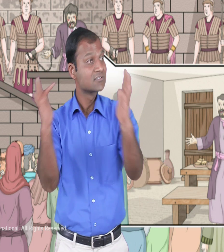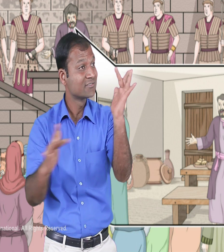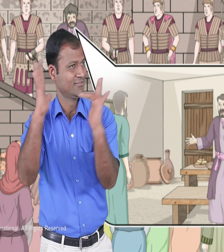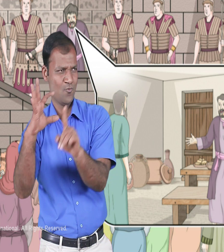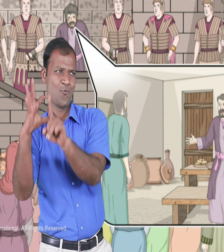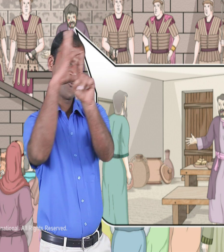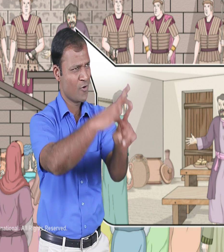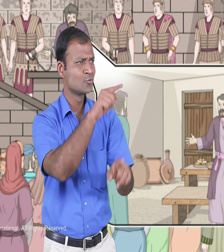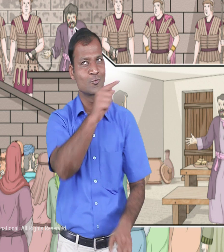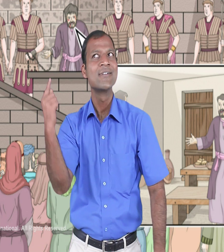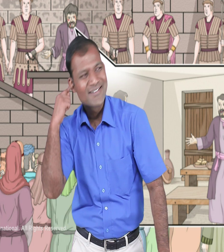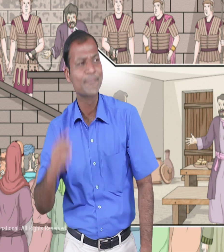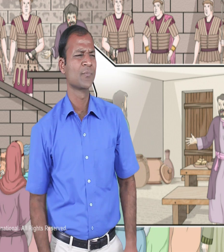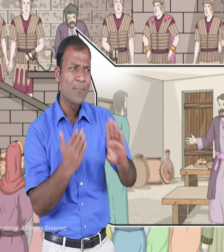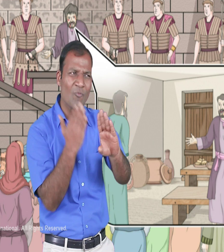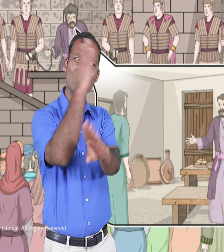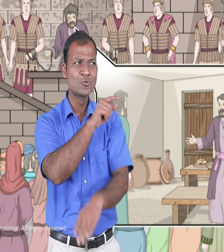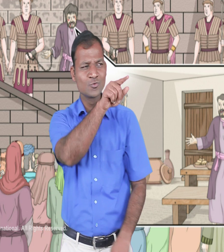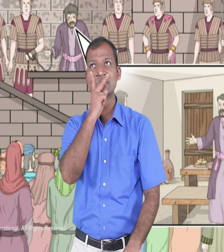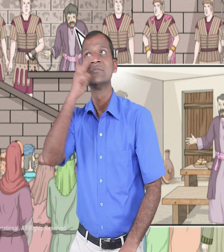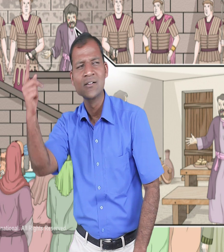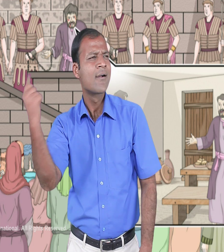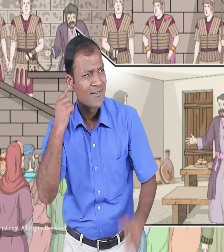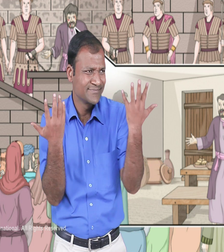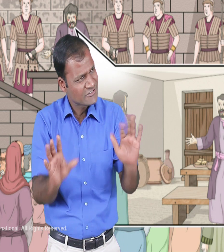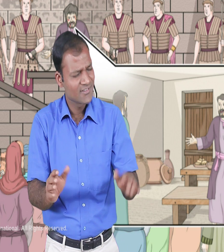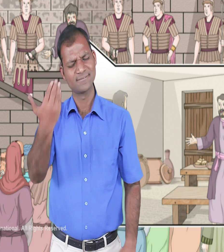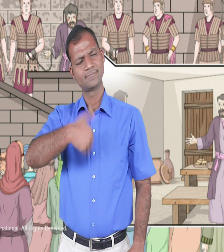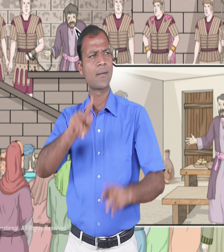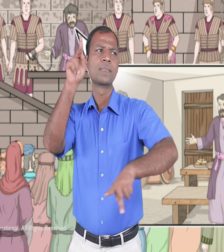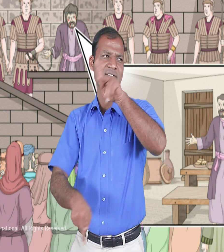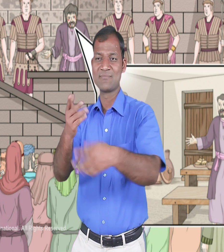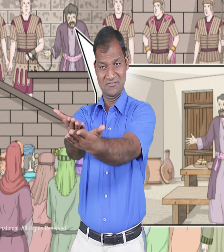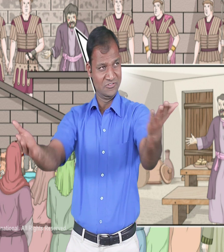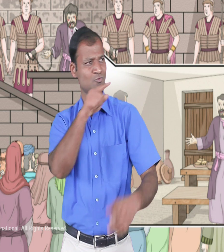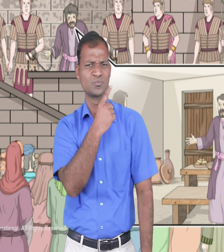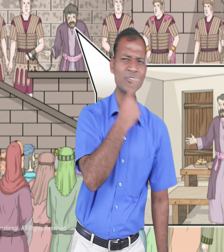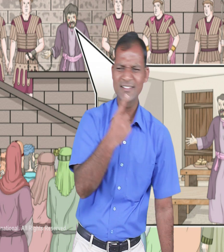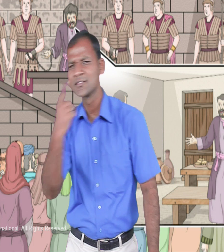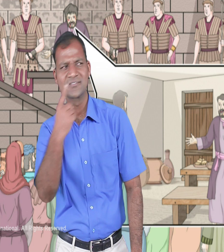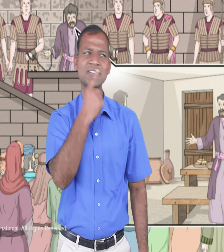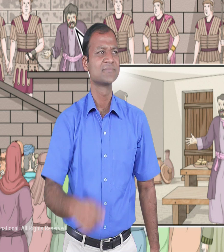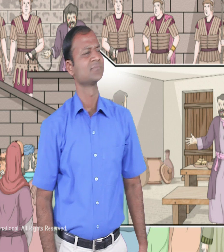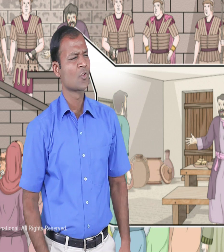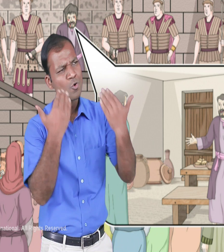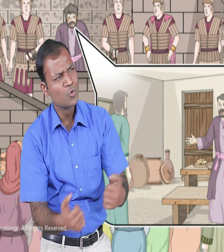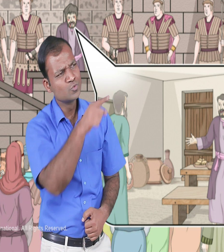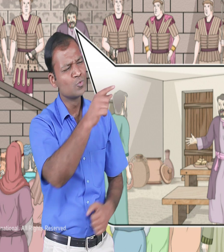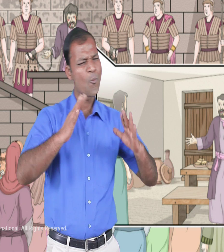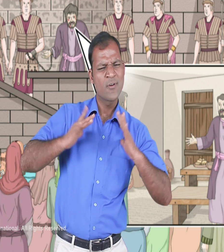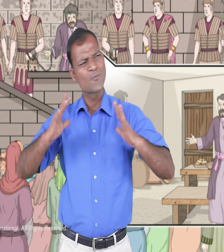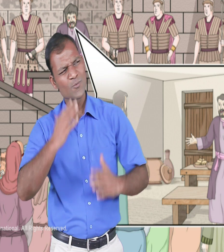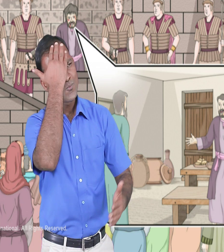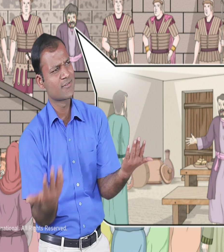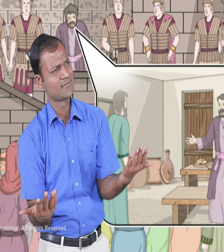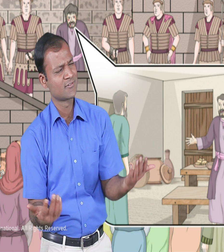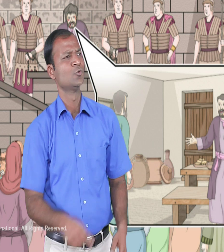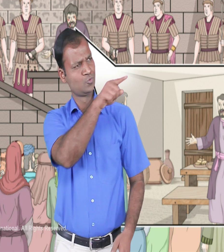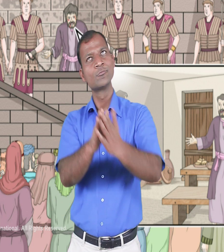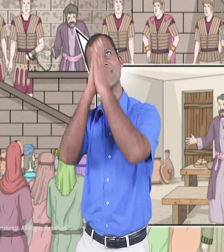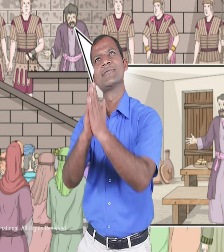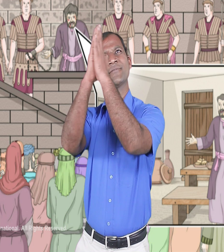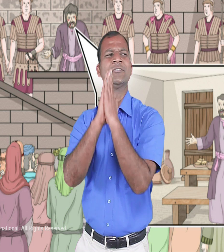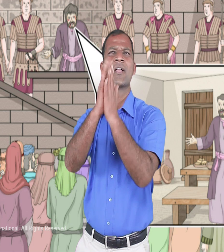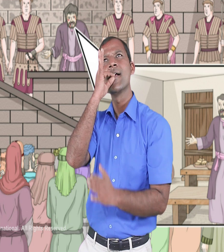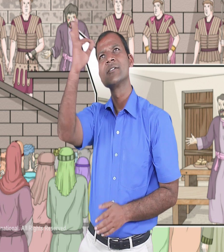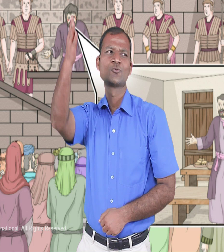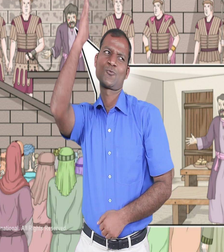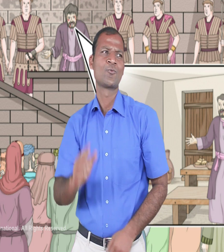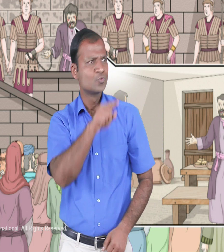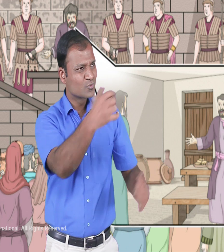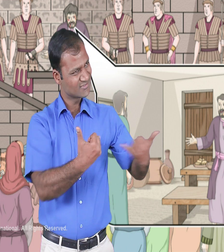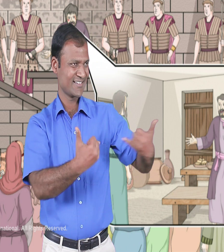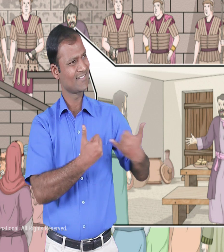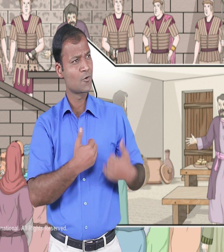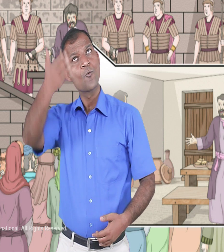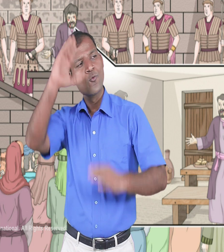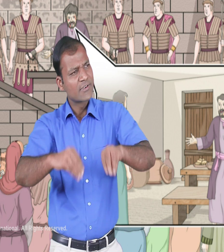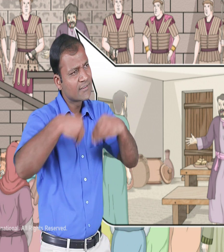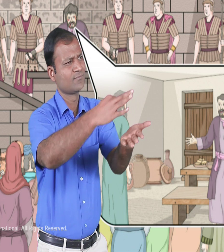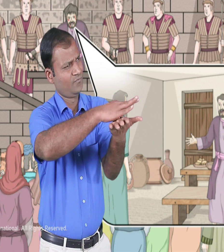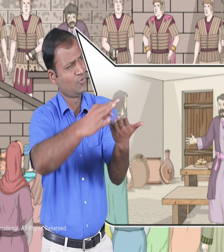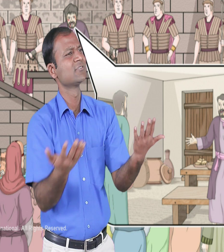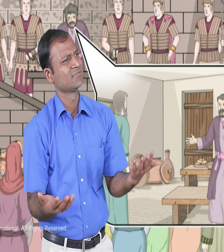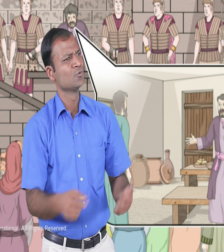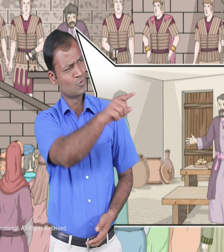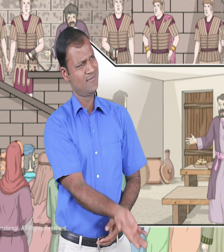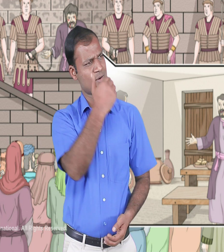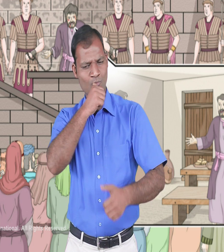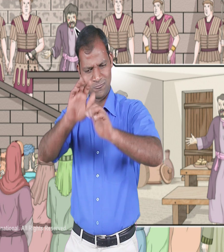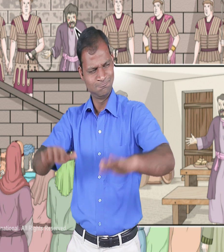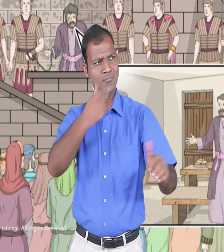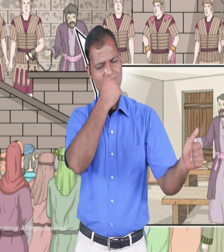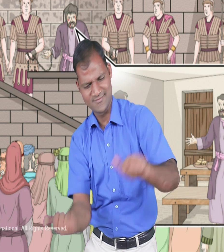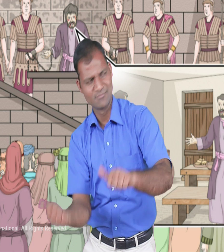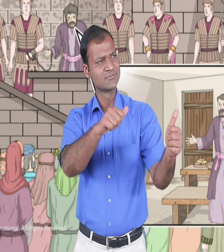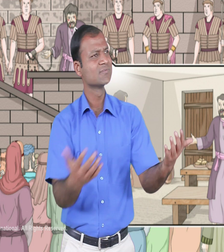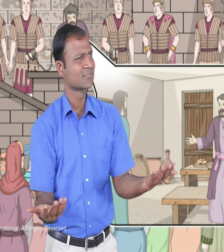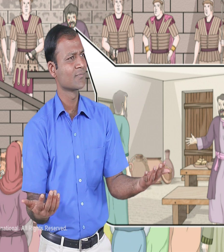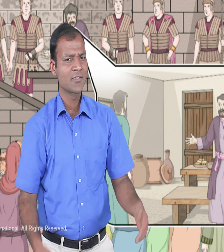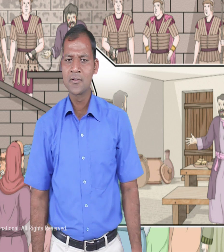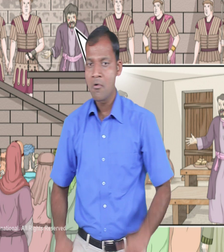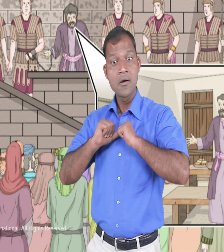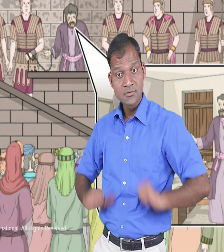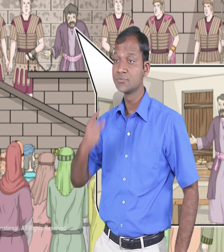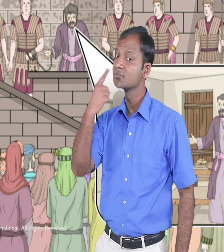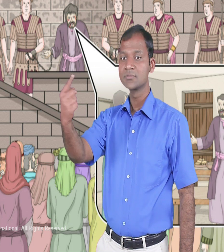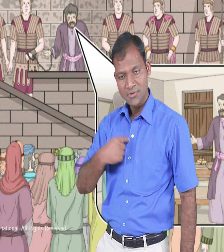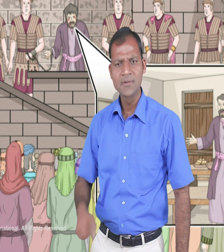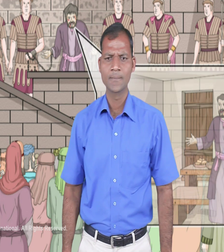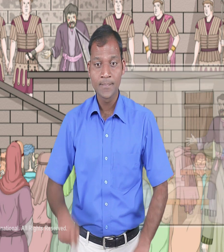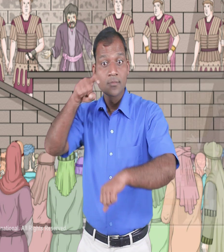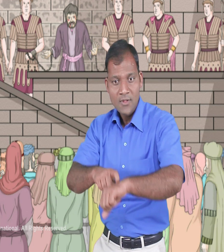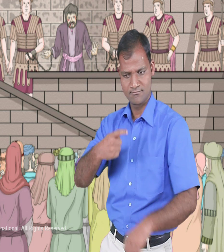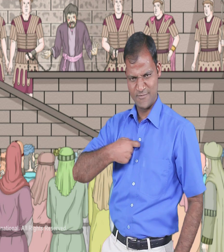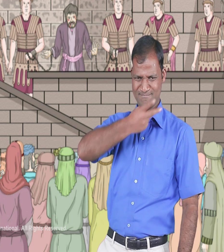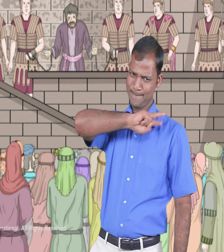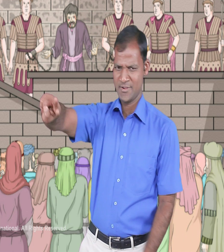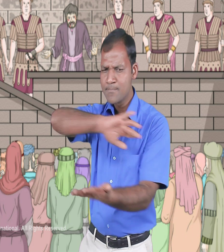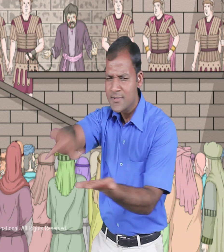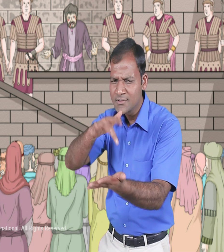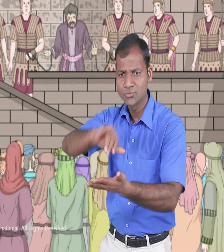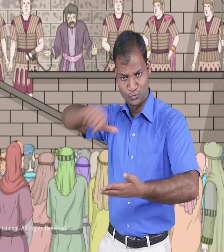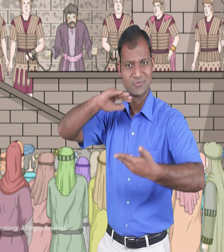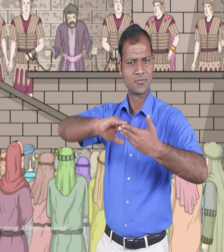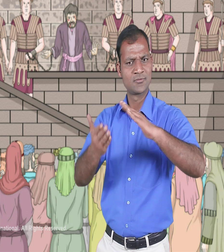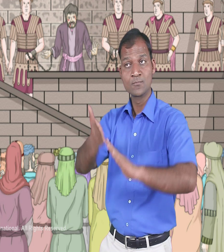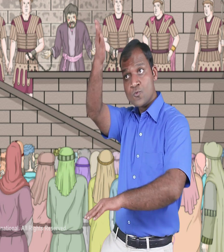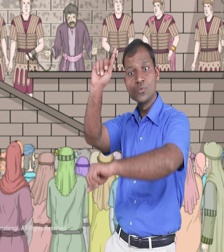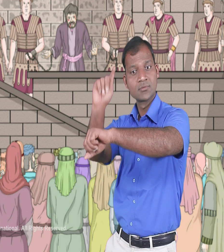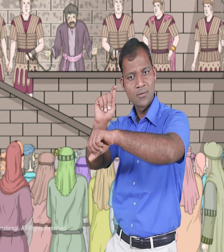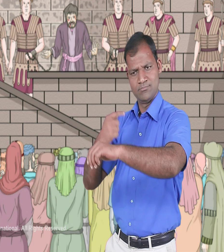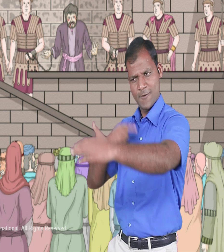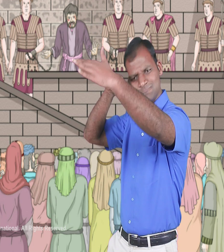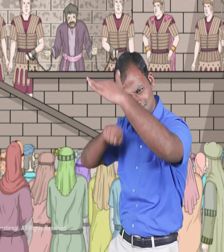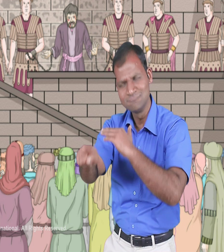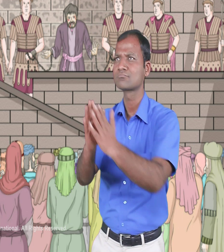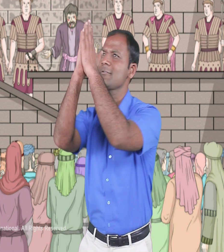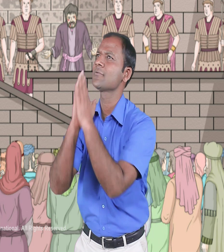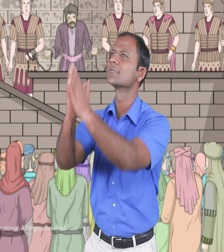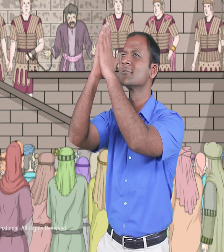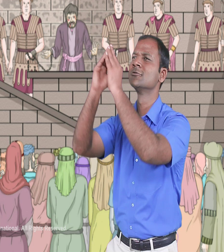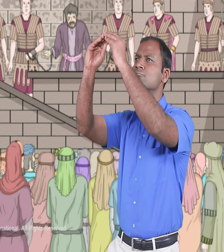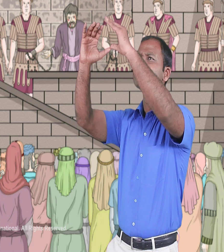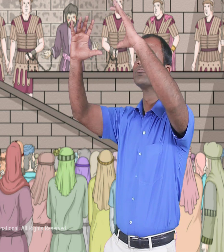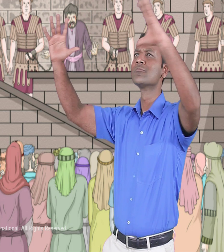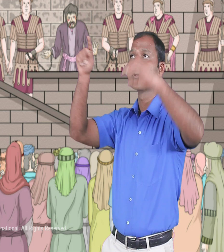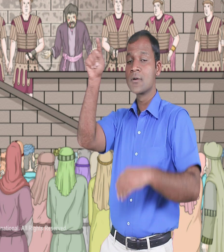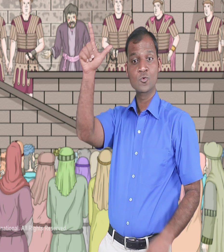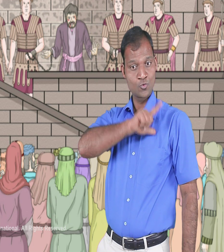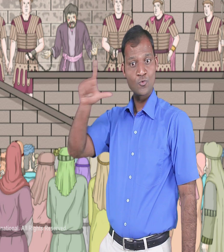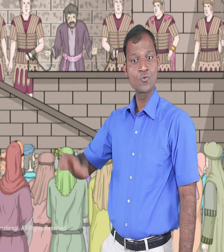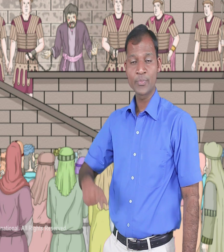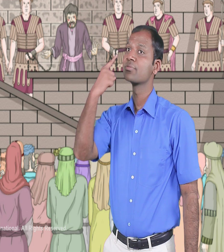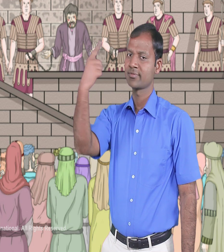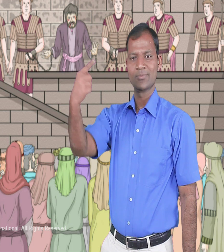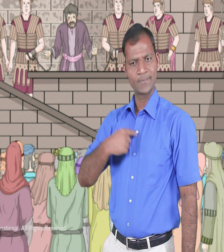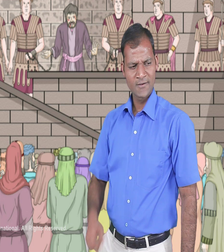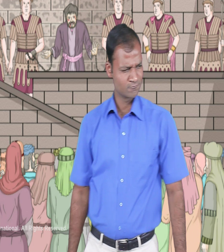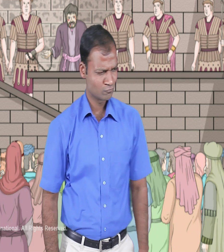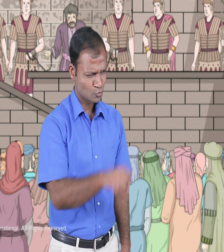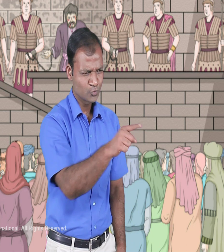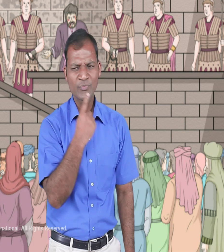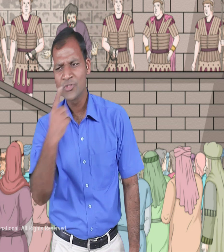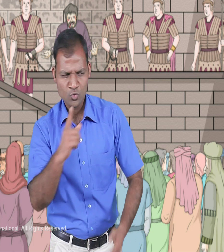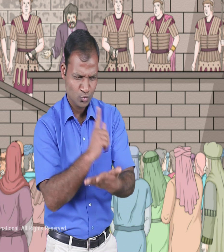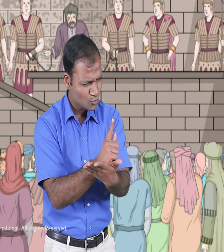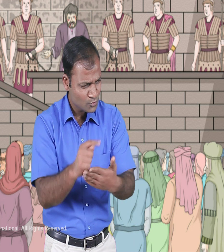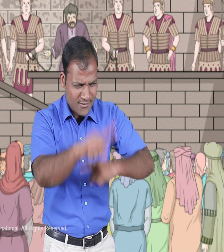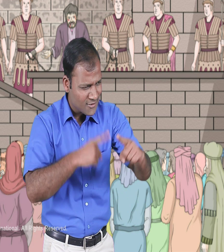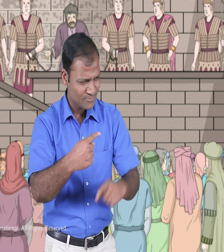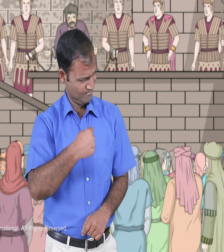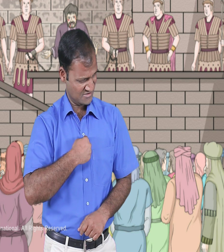You will be His witness to everyone of what you have seen and heard. And now what are you waiting for? Get up, be baptized, and wash your sins away, calling on His name.’